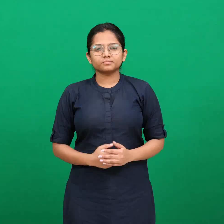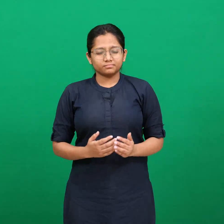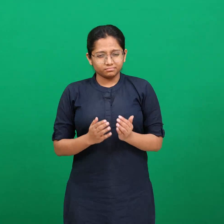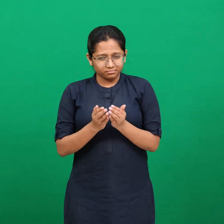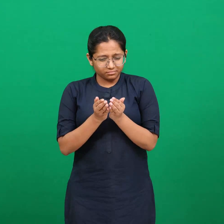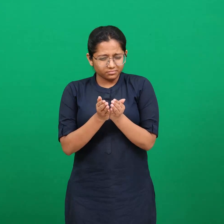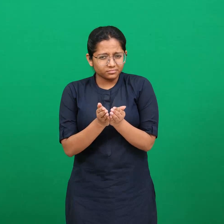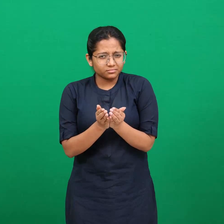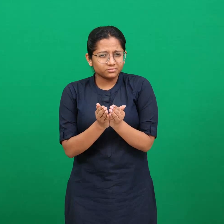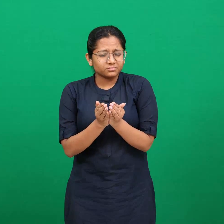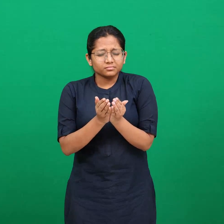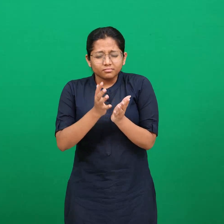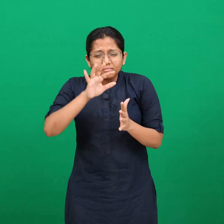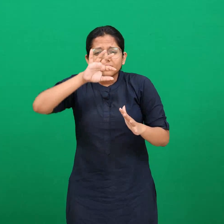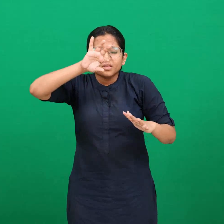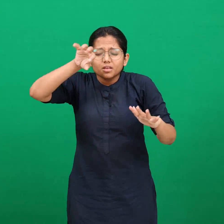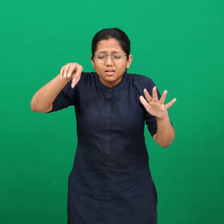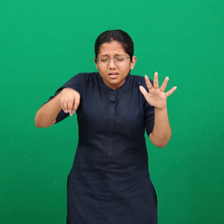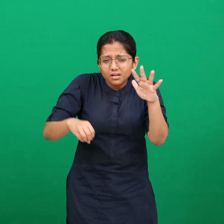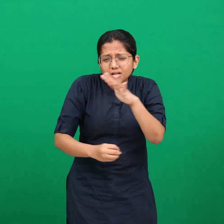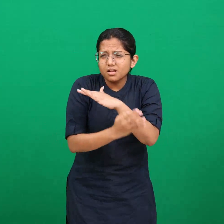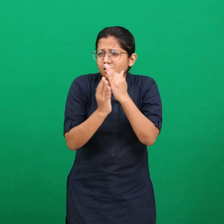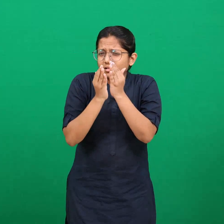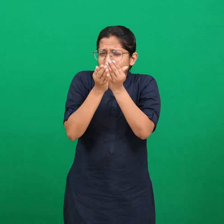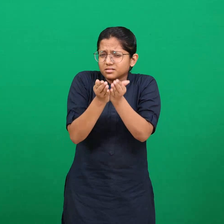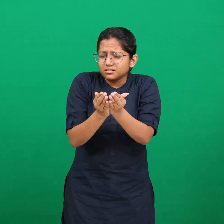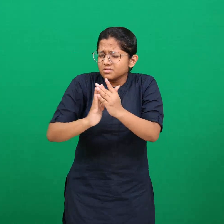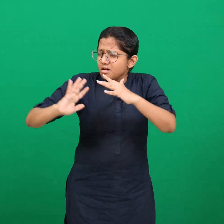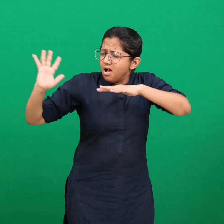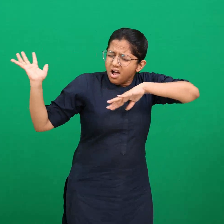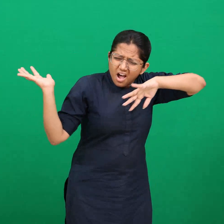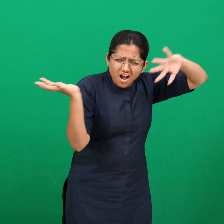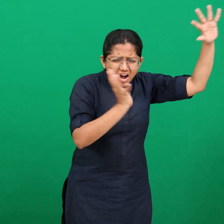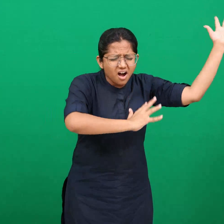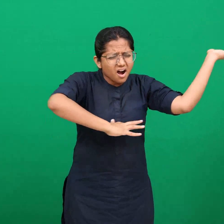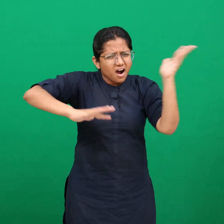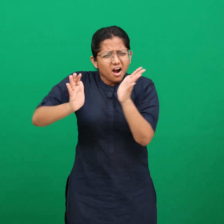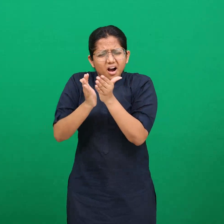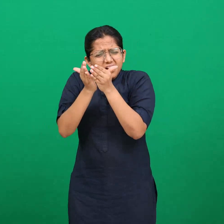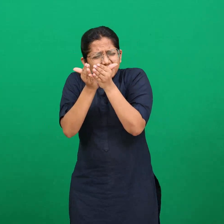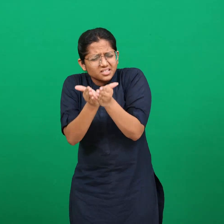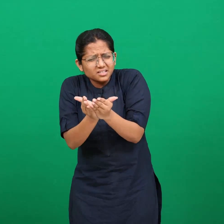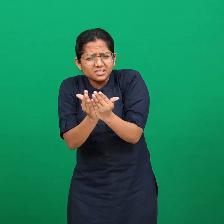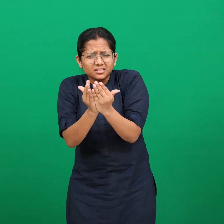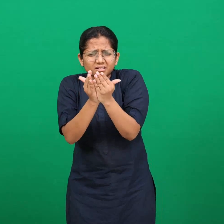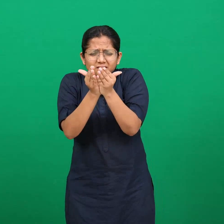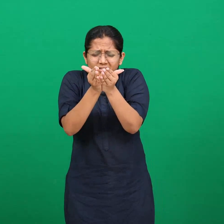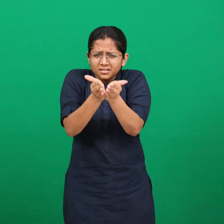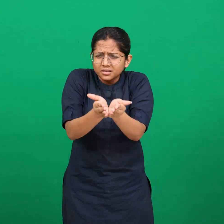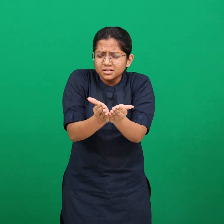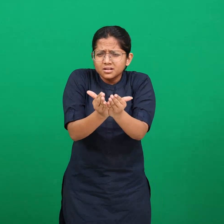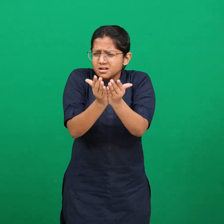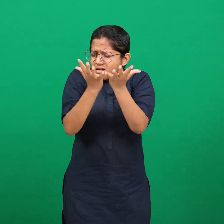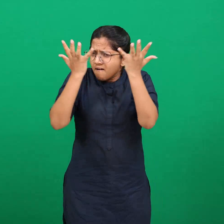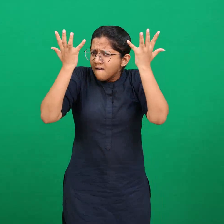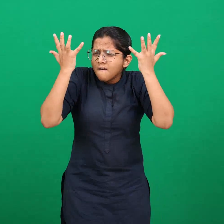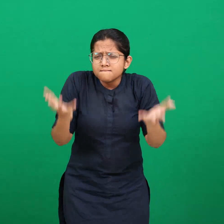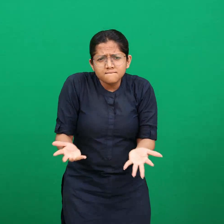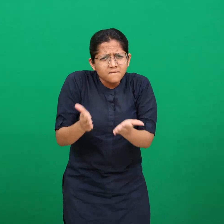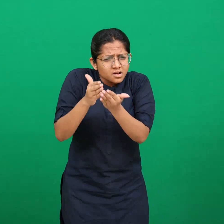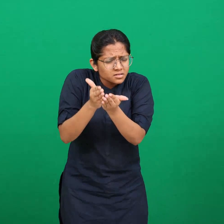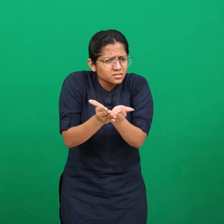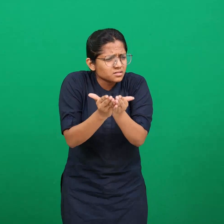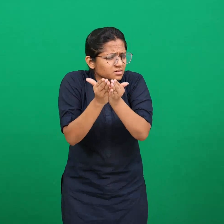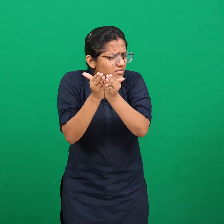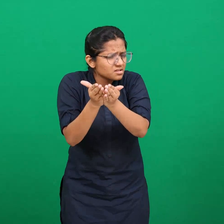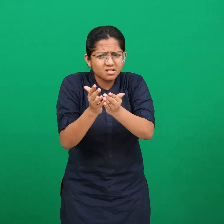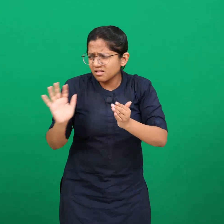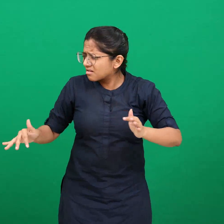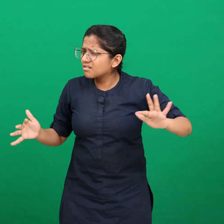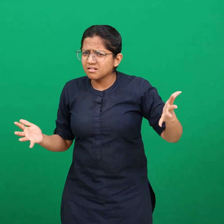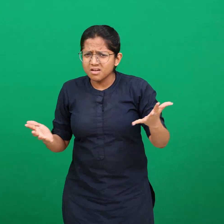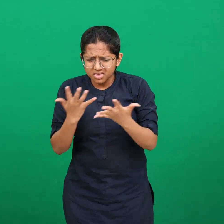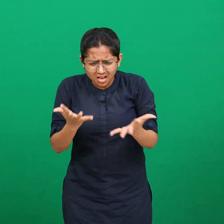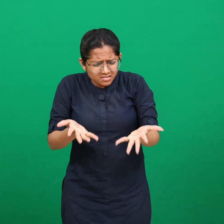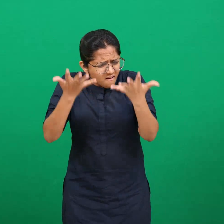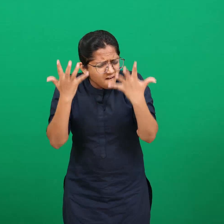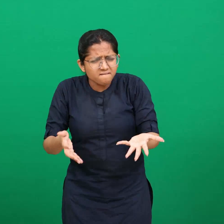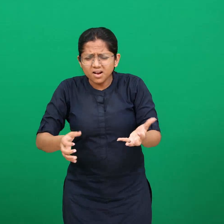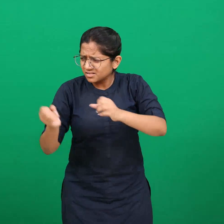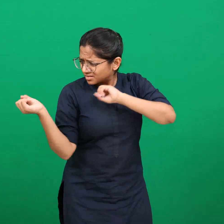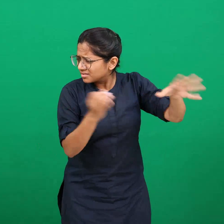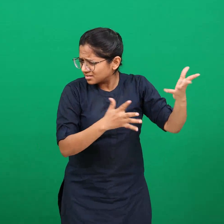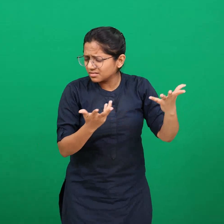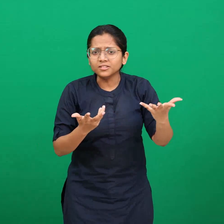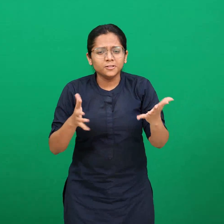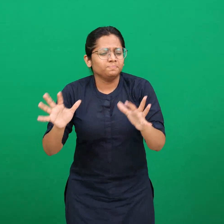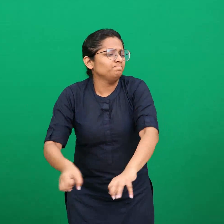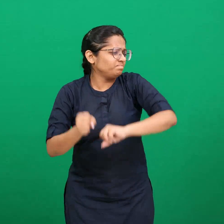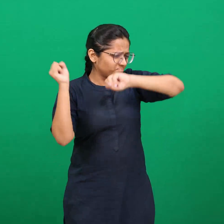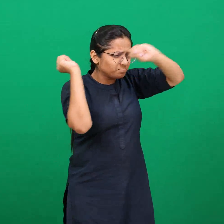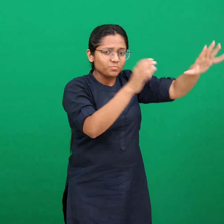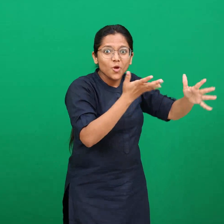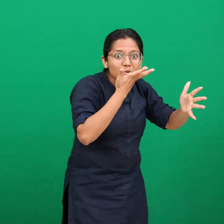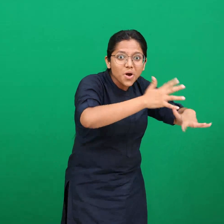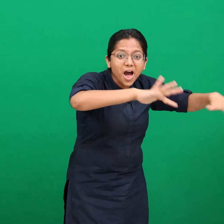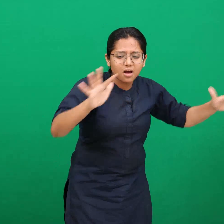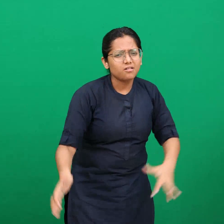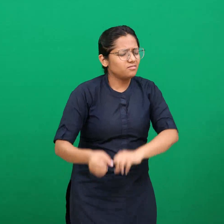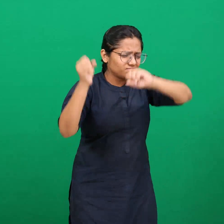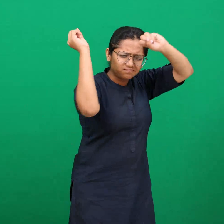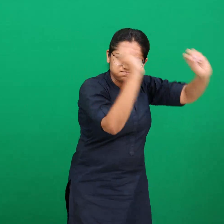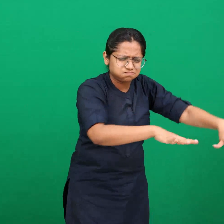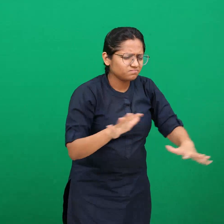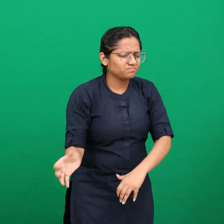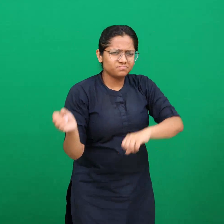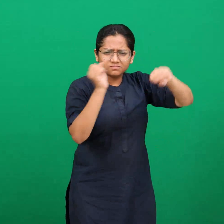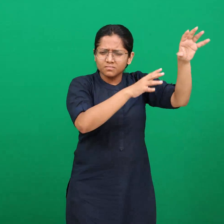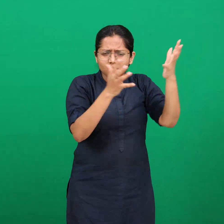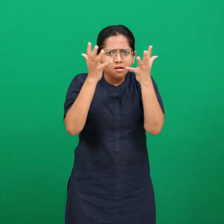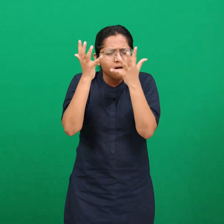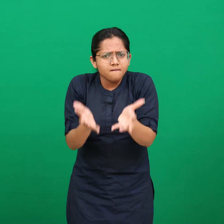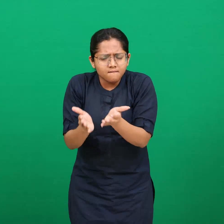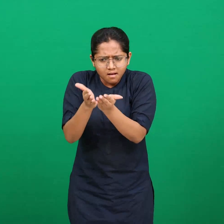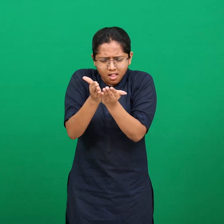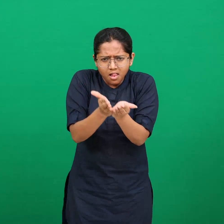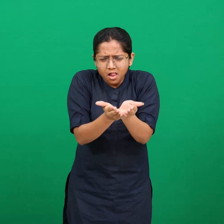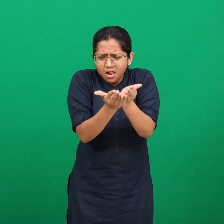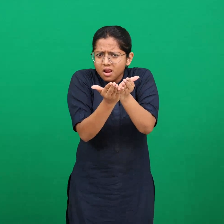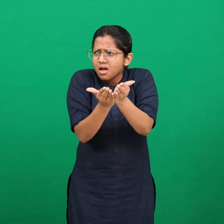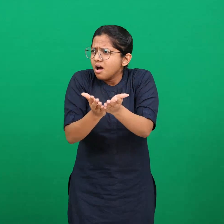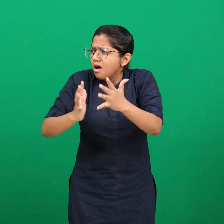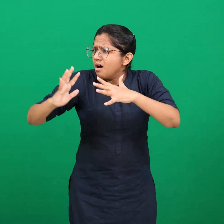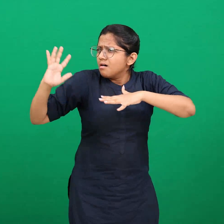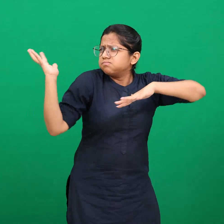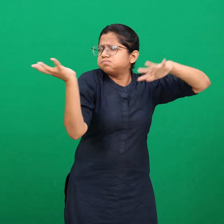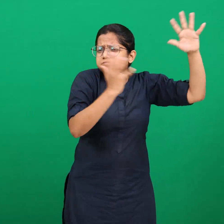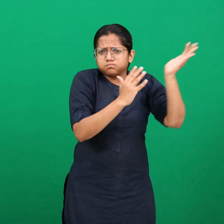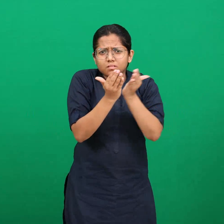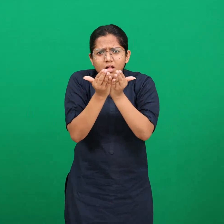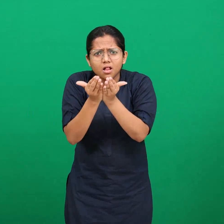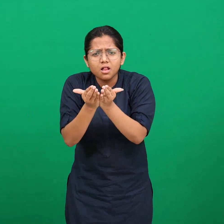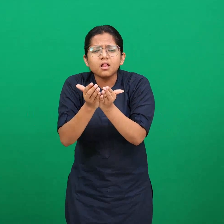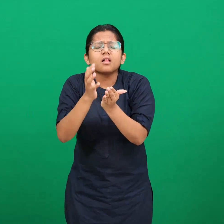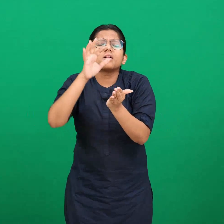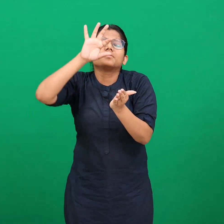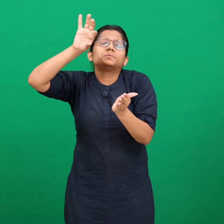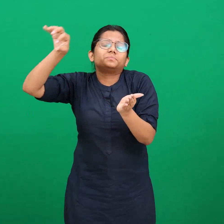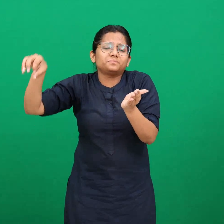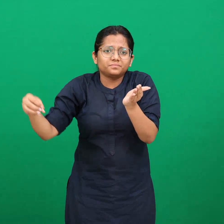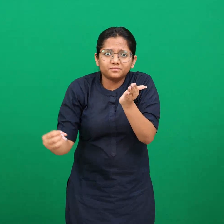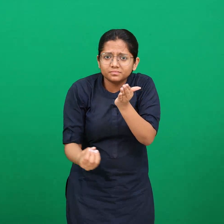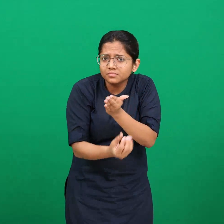We were tossed so violently that the next day the men began to jettison the cargo.